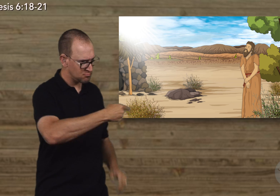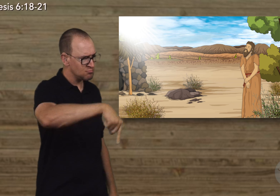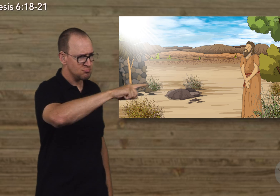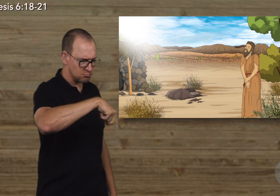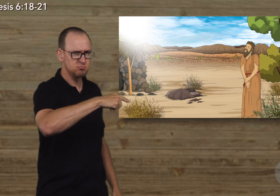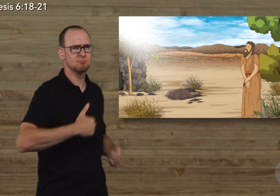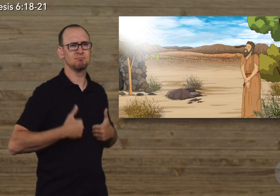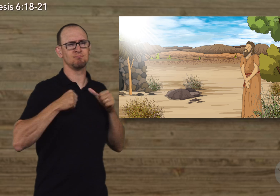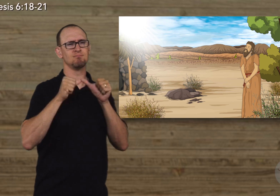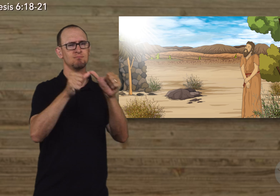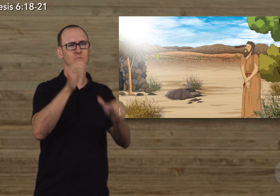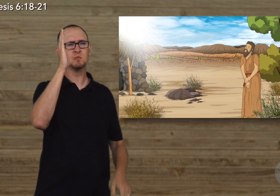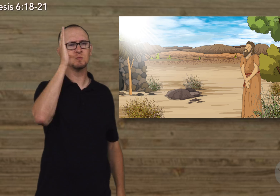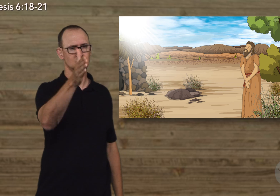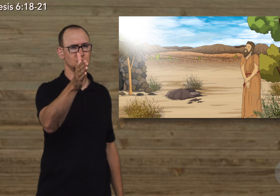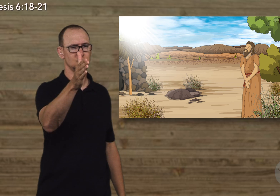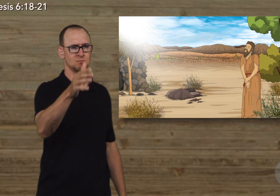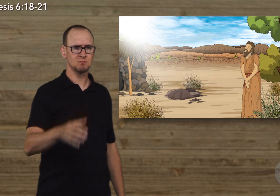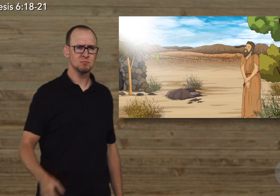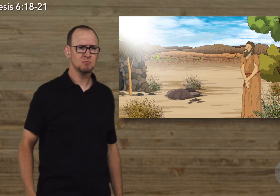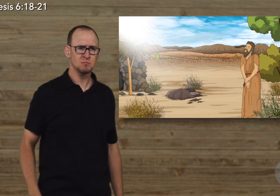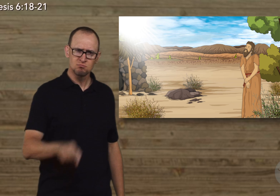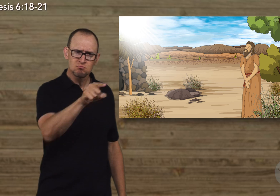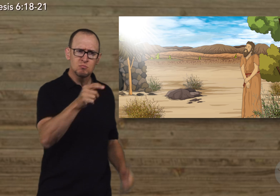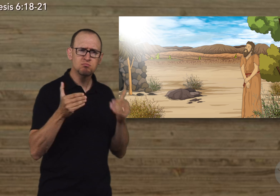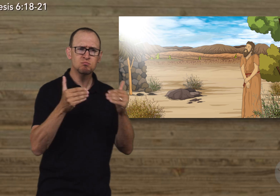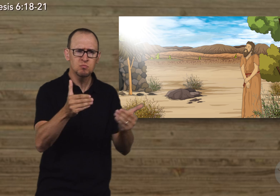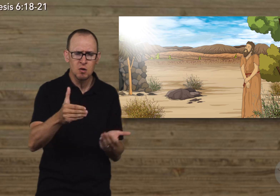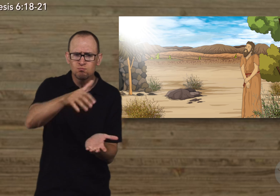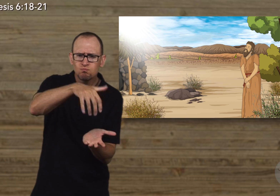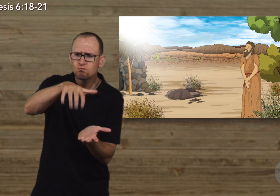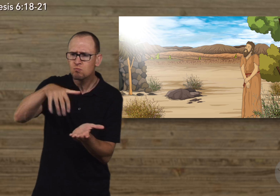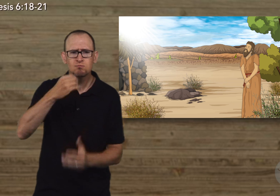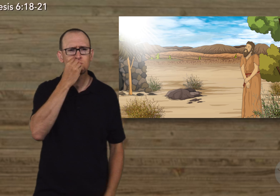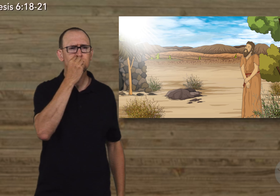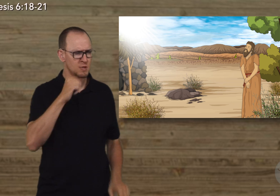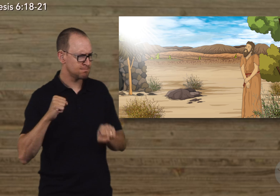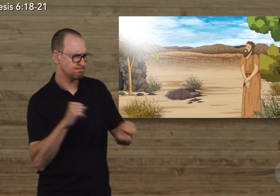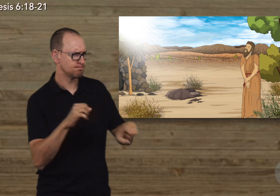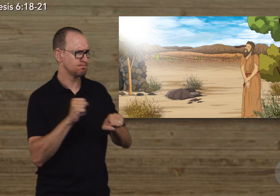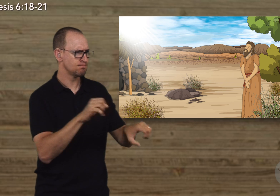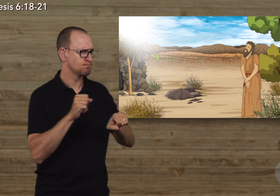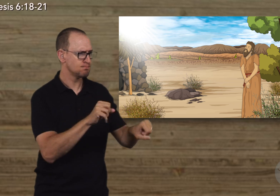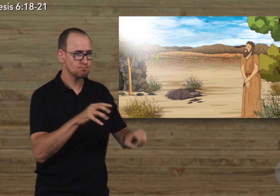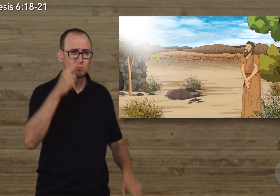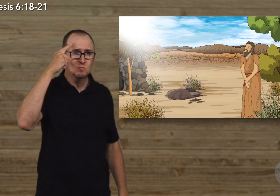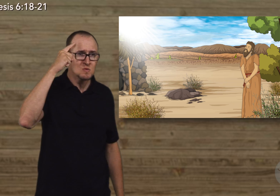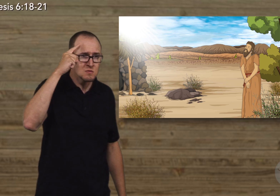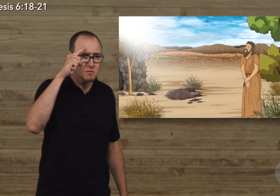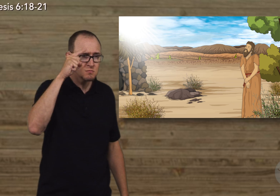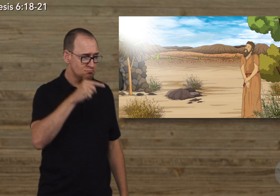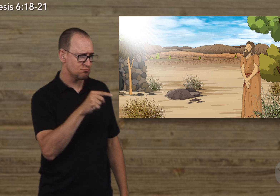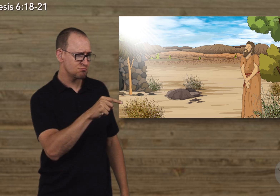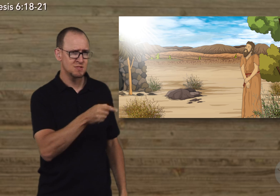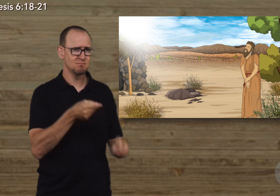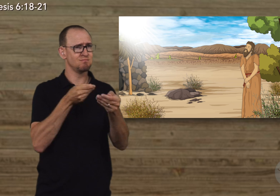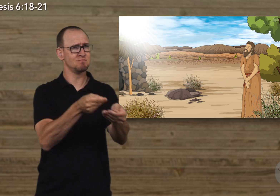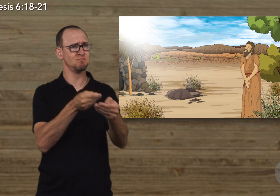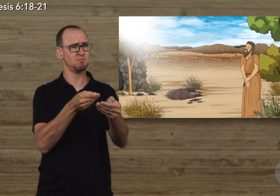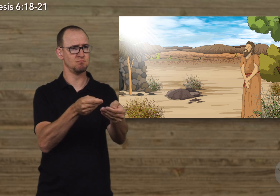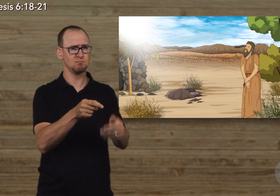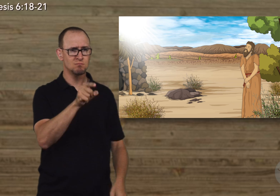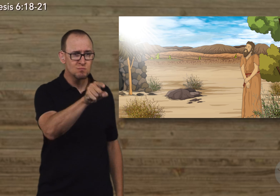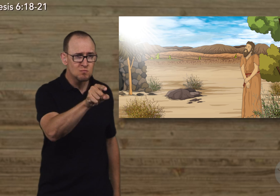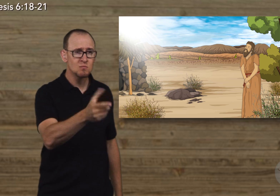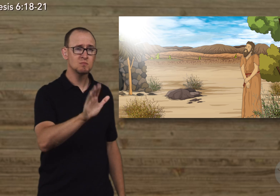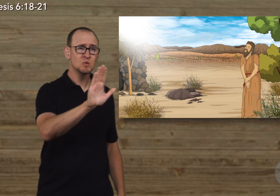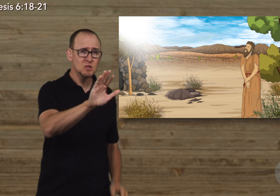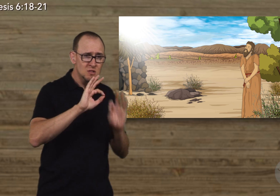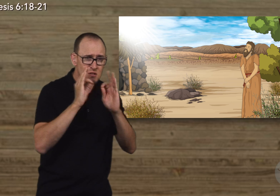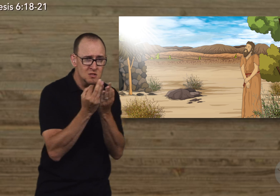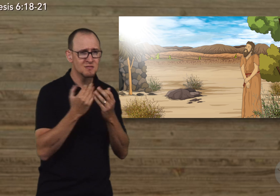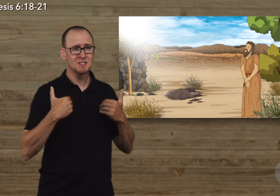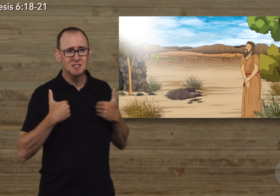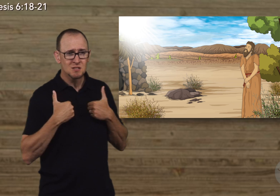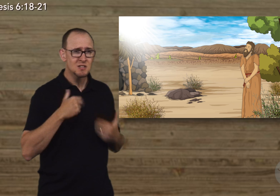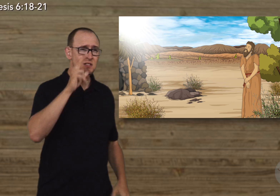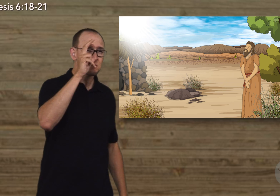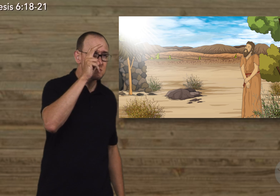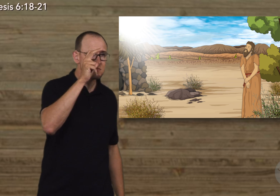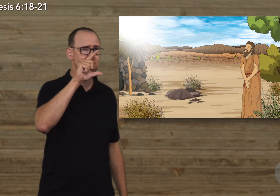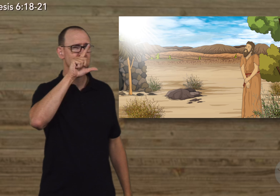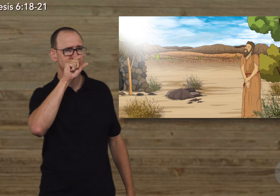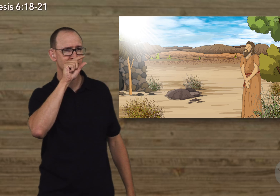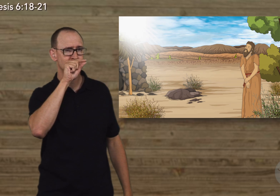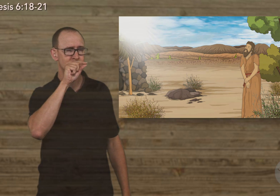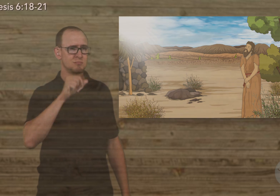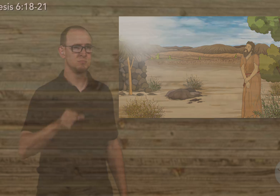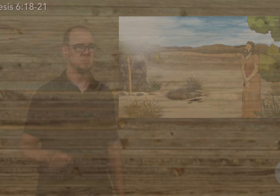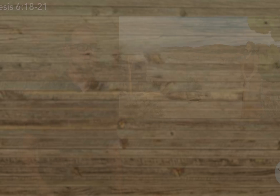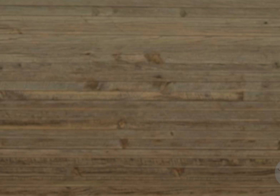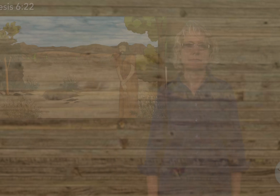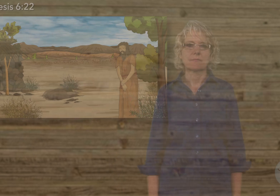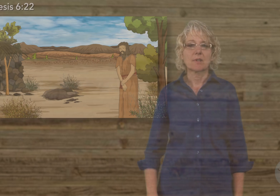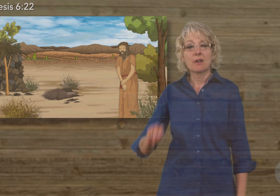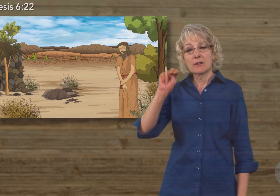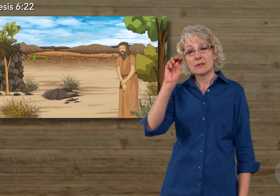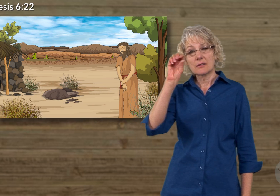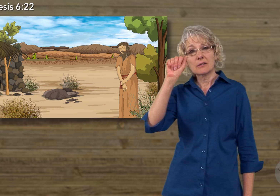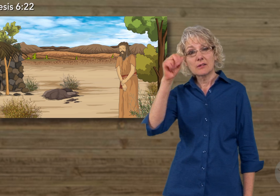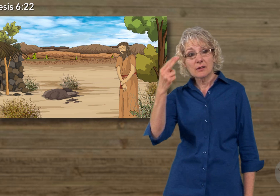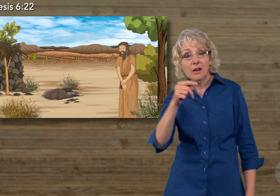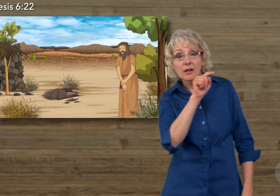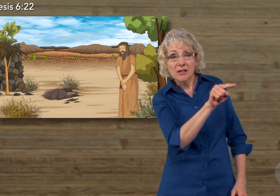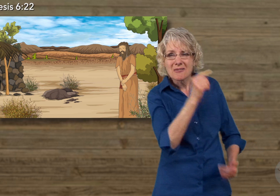You are also to take for yourself every kind of food that is eaten and gather it as food for yourselves and for the animals.”